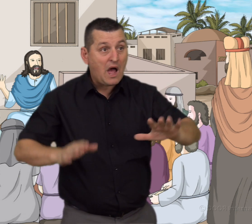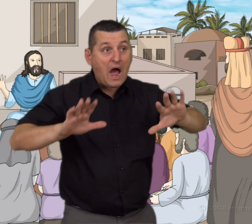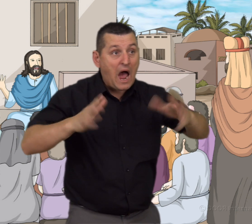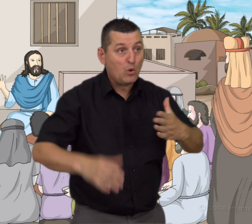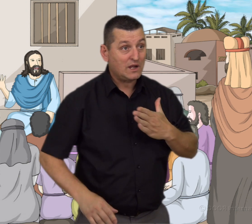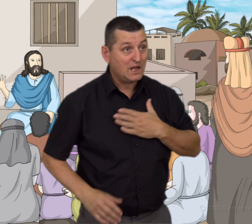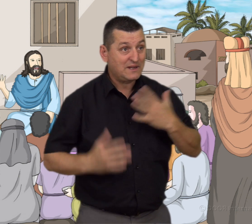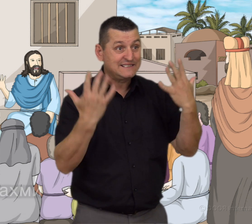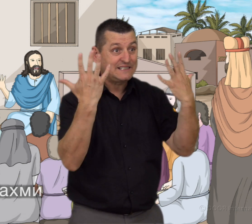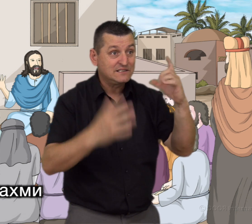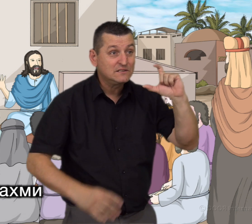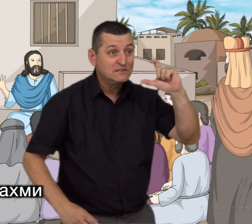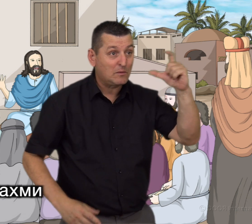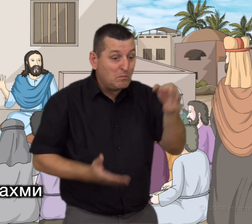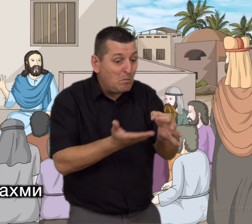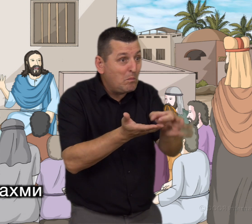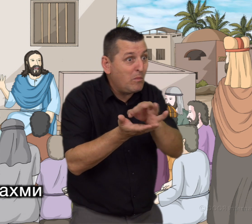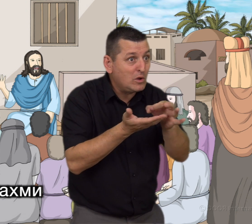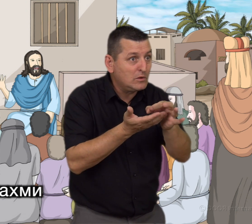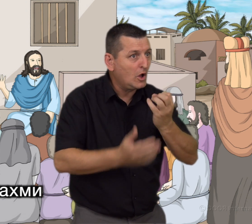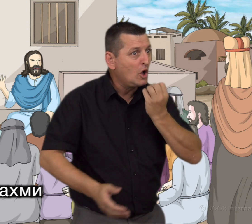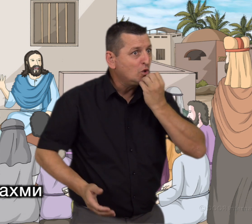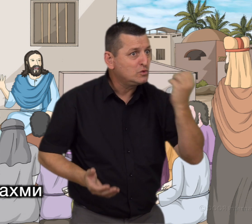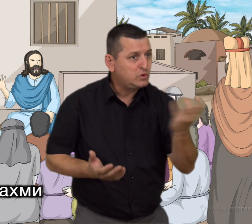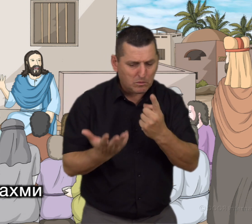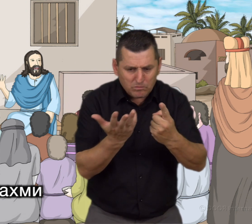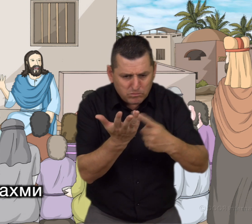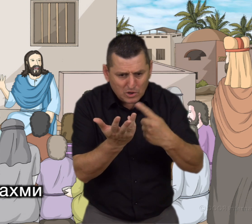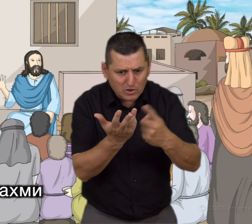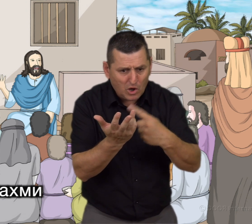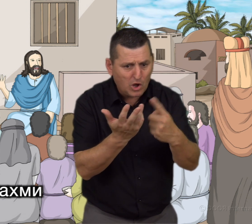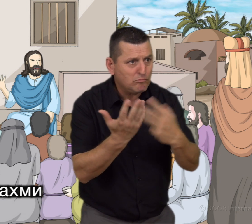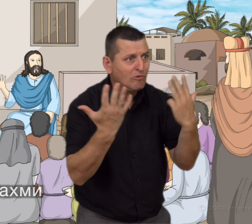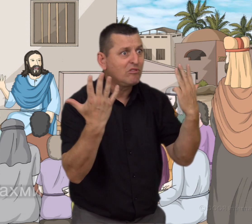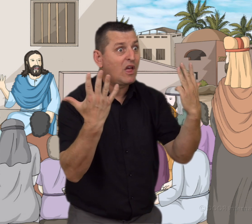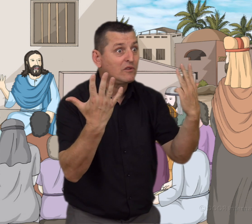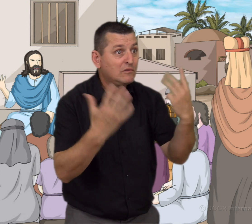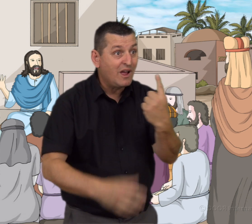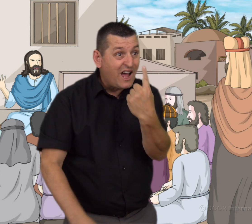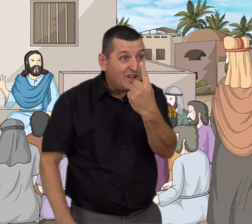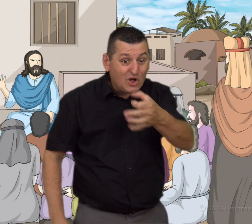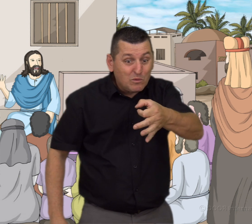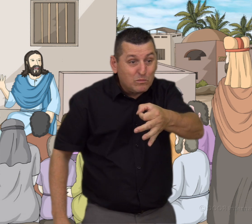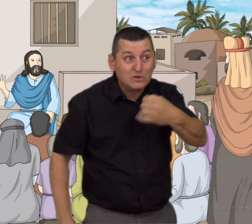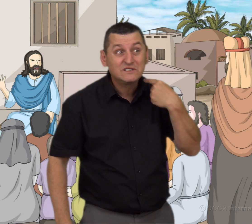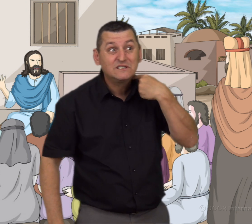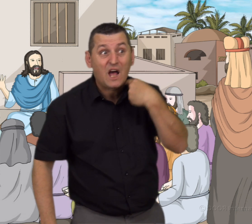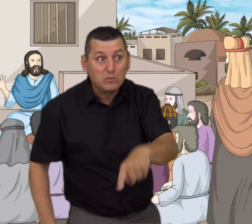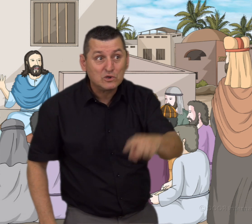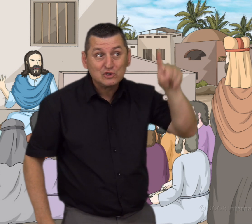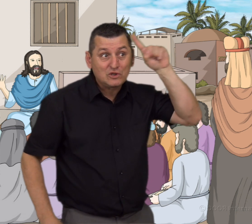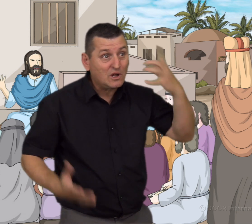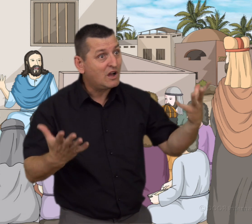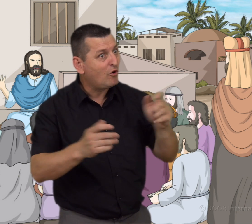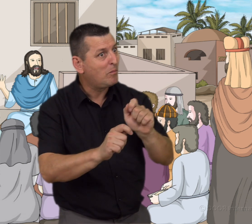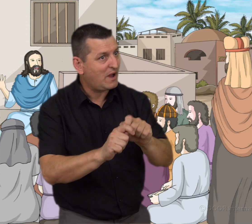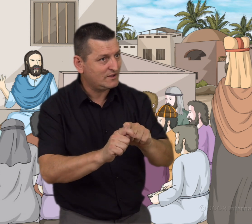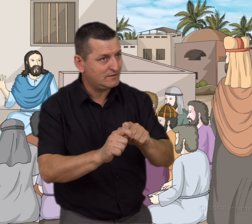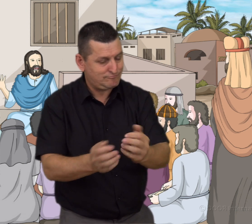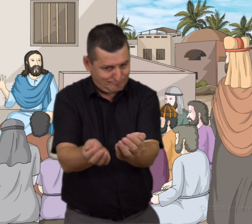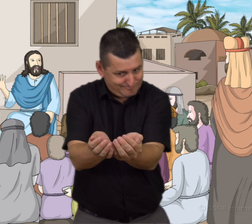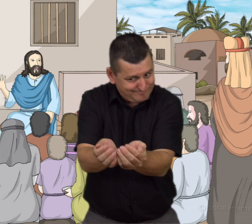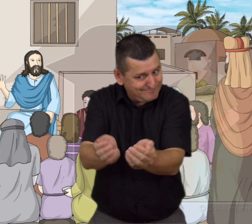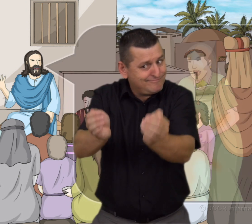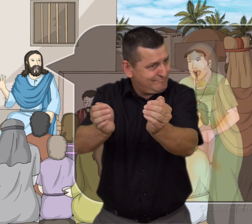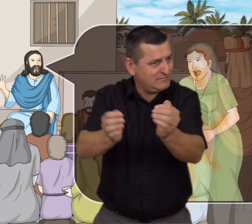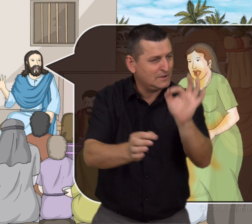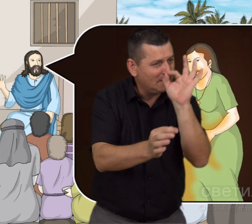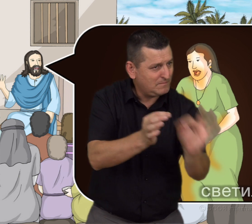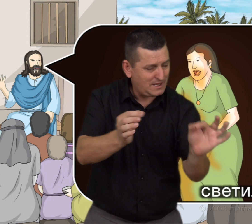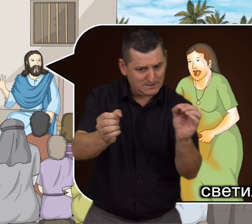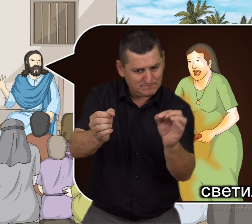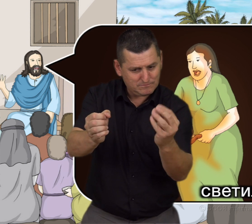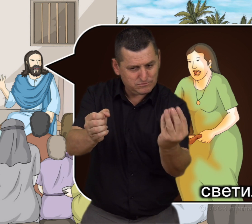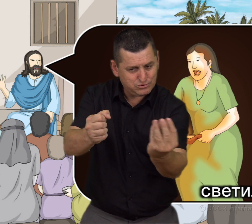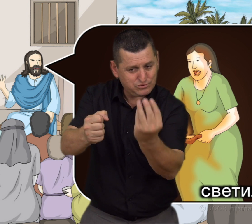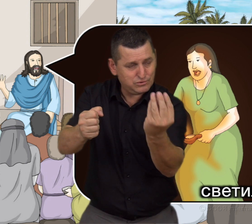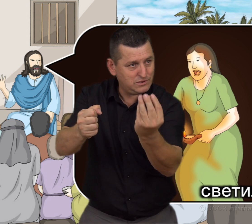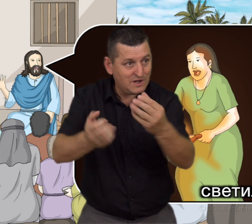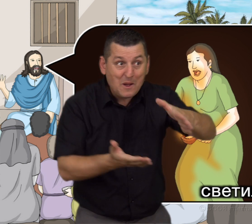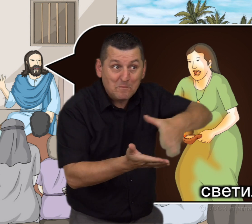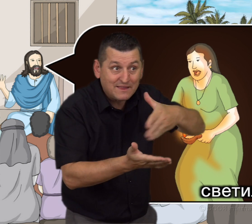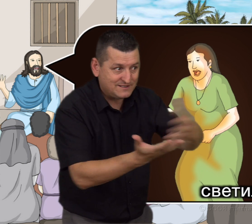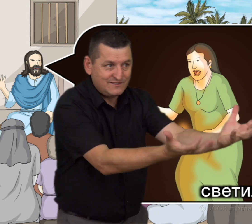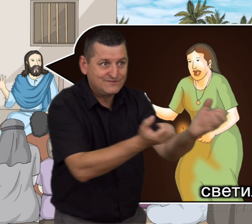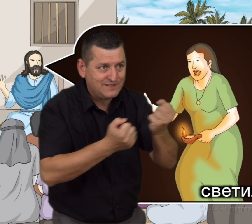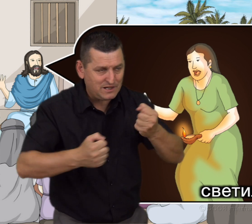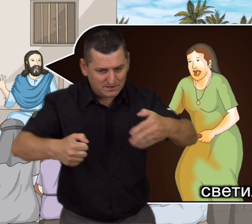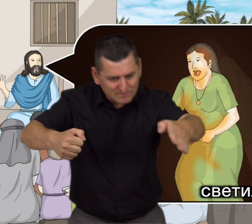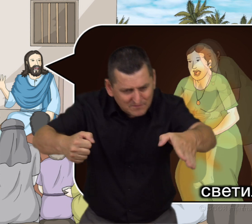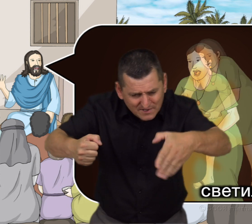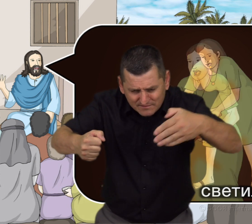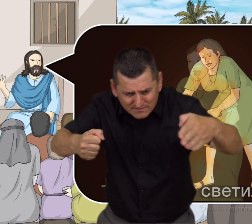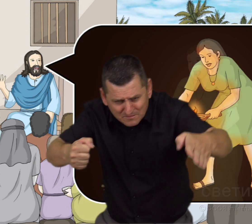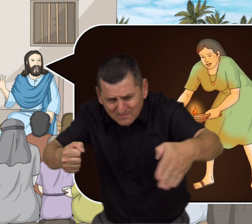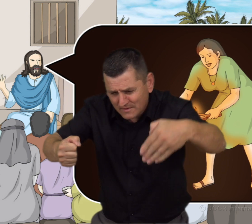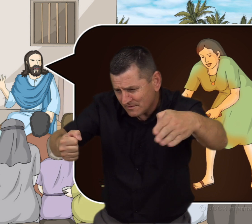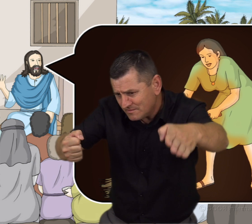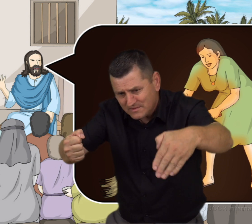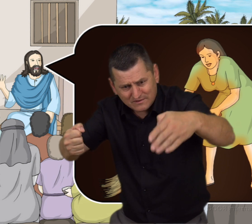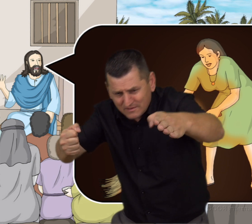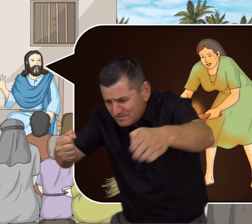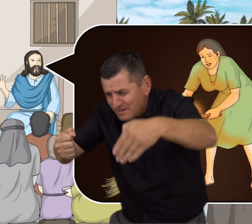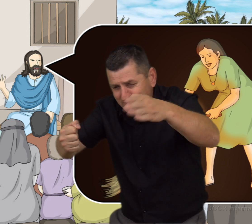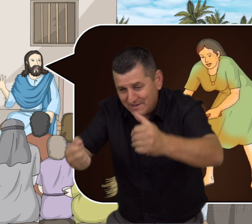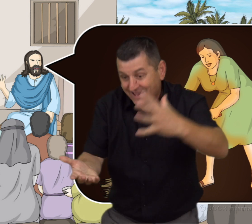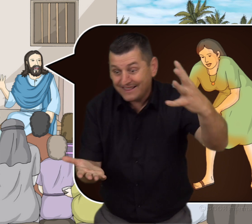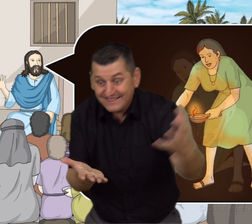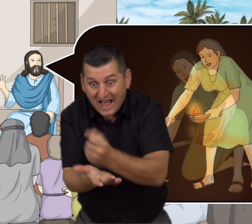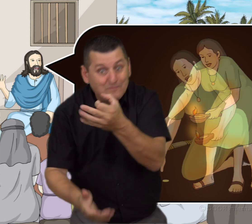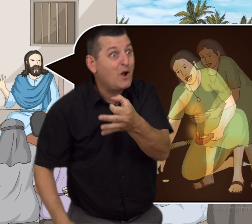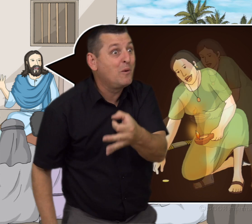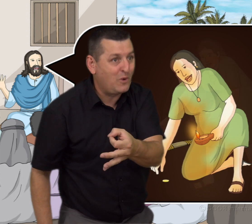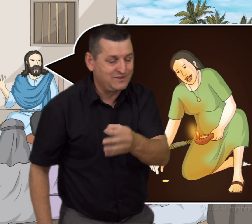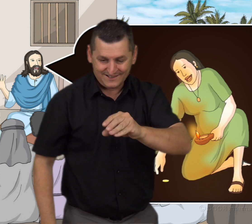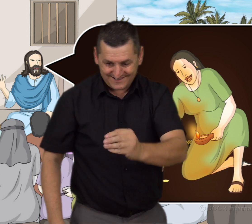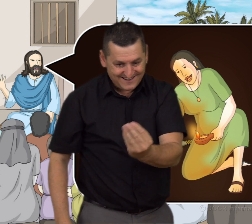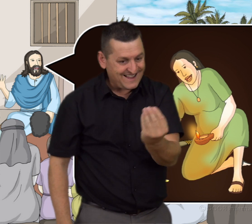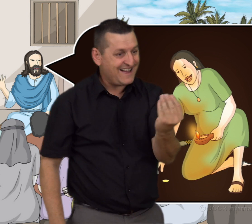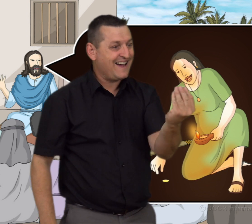Or what woman who has ten silver coins and loses one of them does not light a lamp, sweep her house, and search carefully until she finds it?